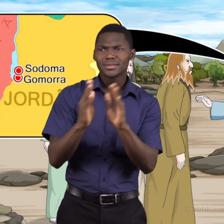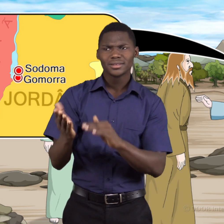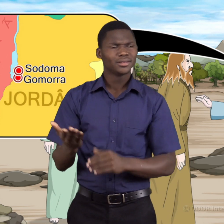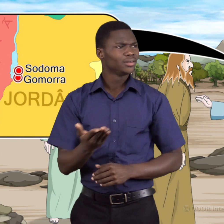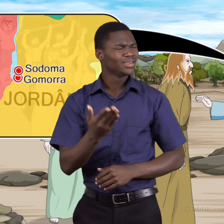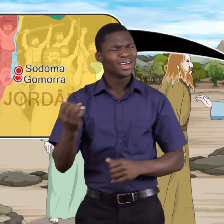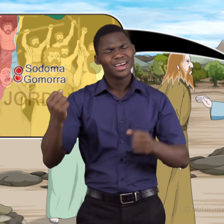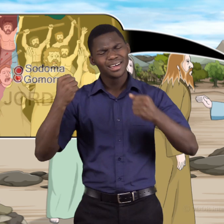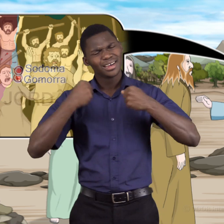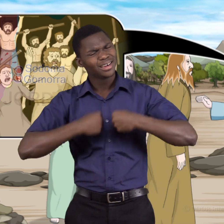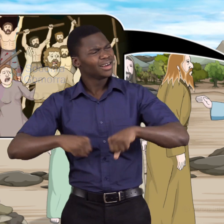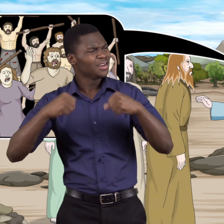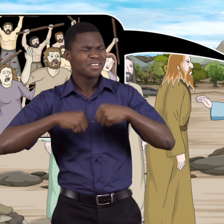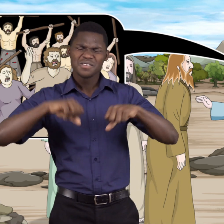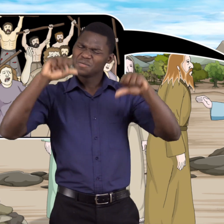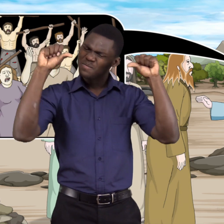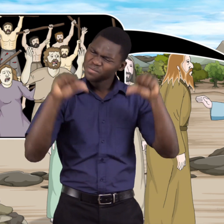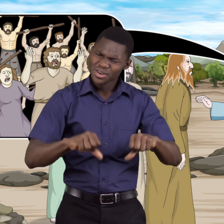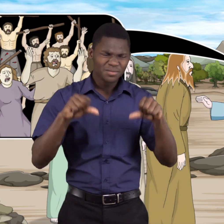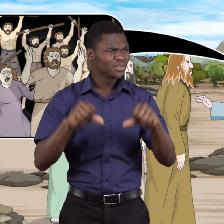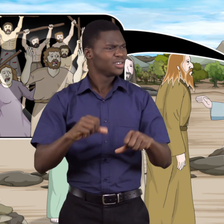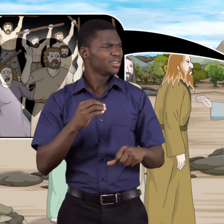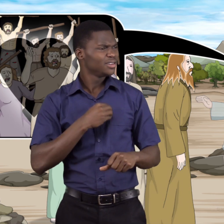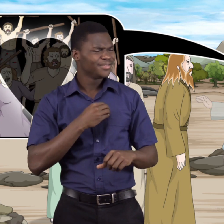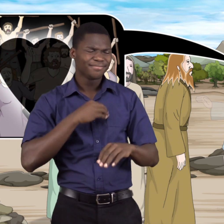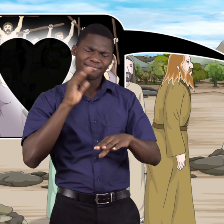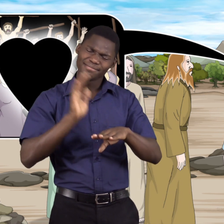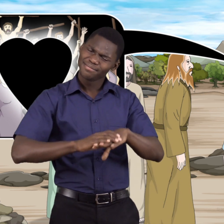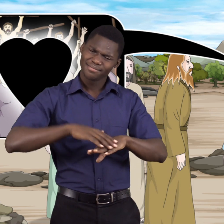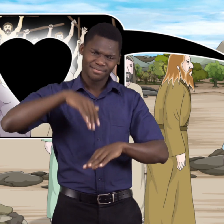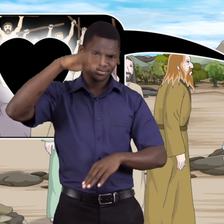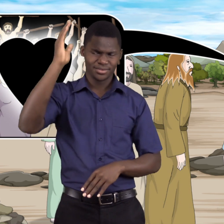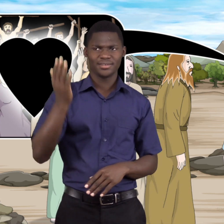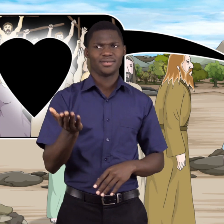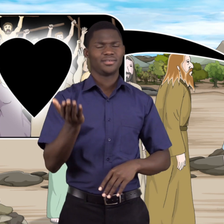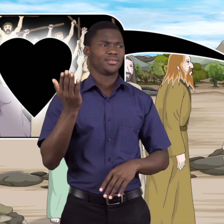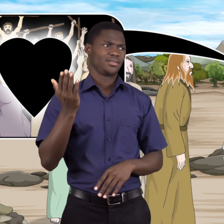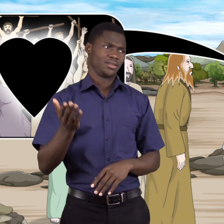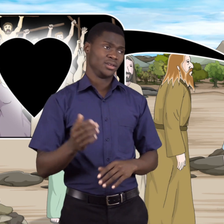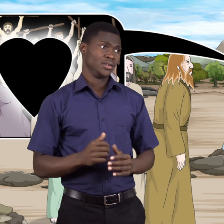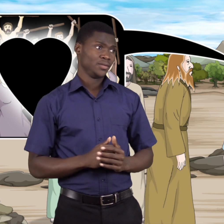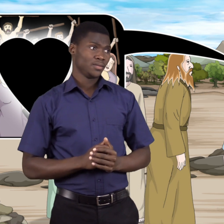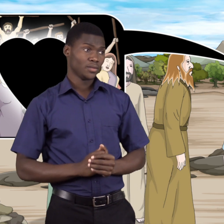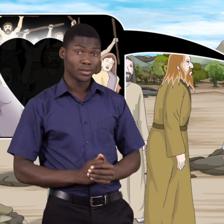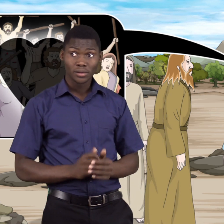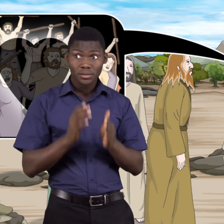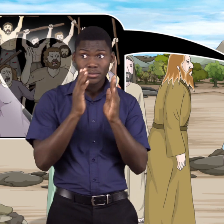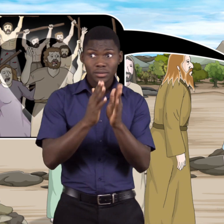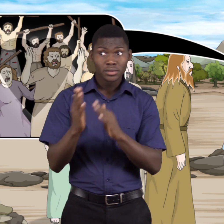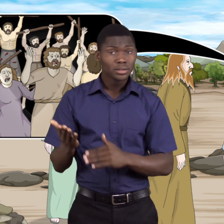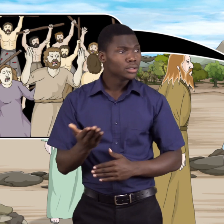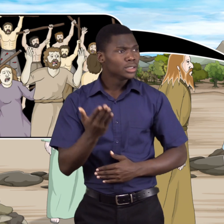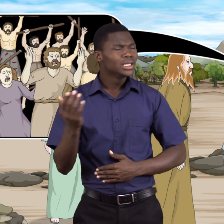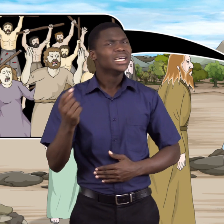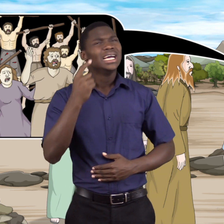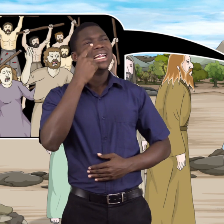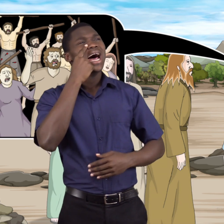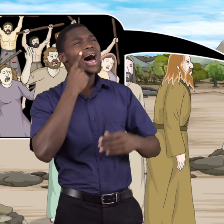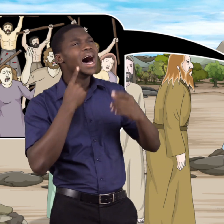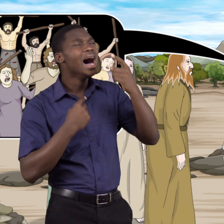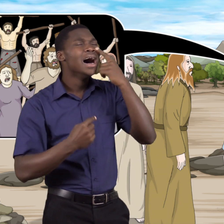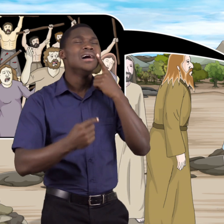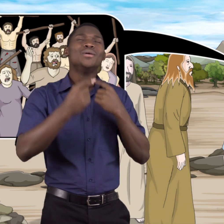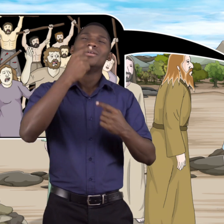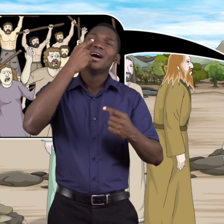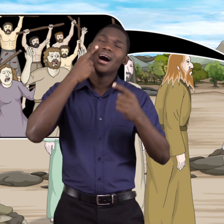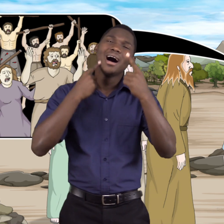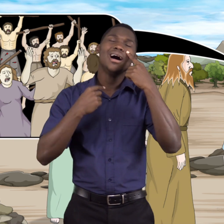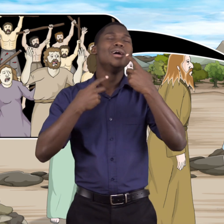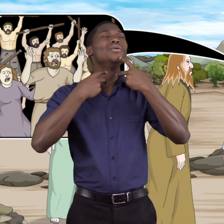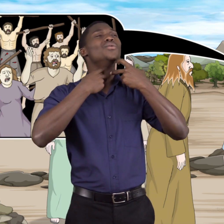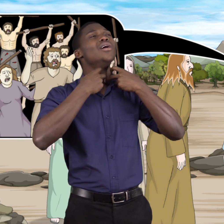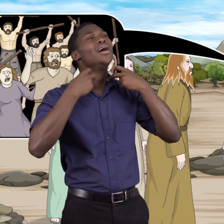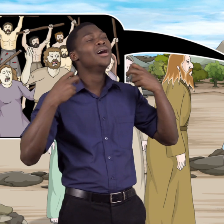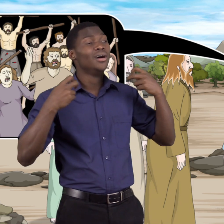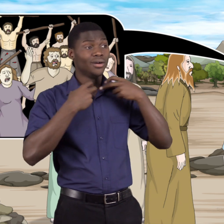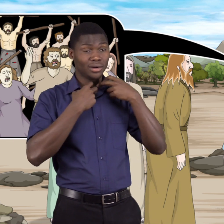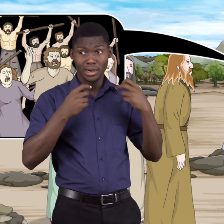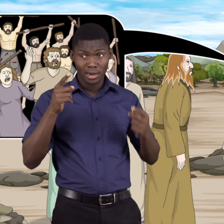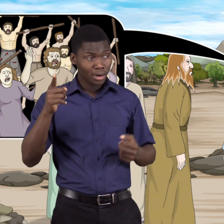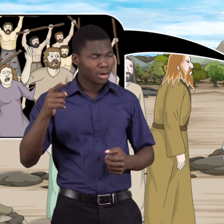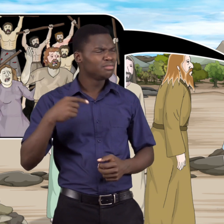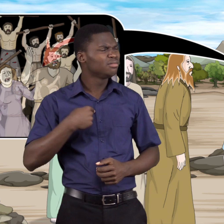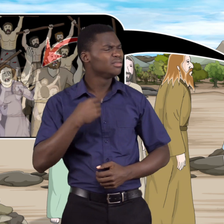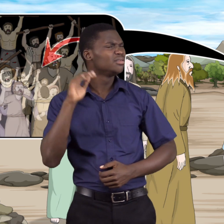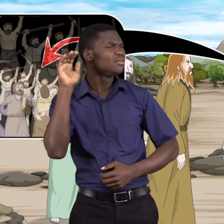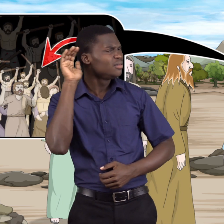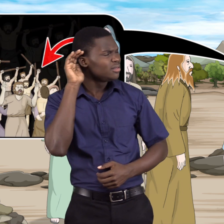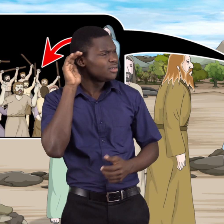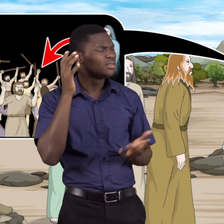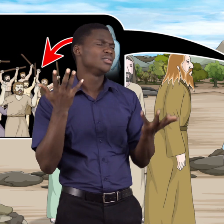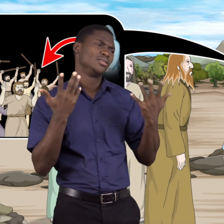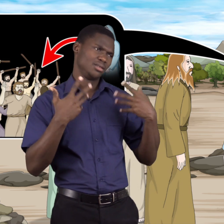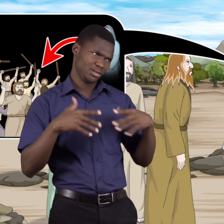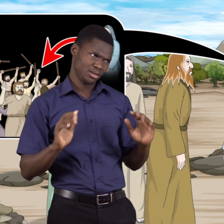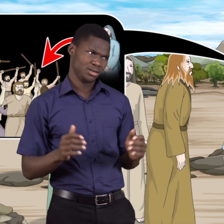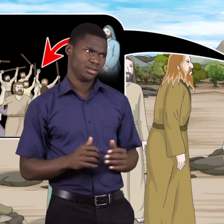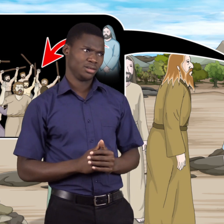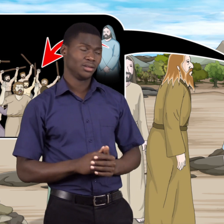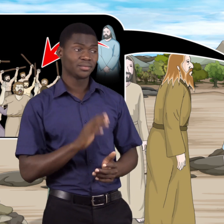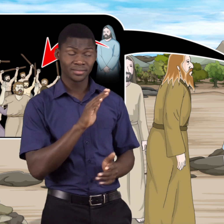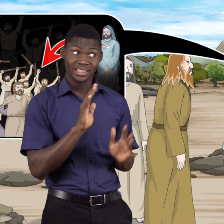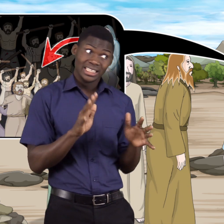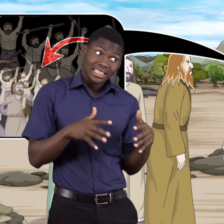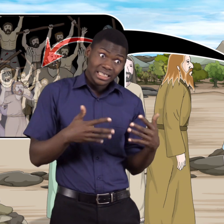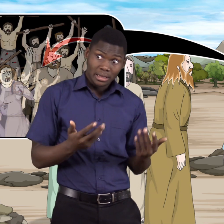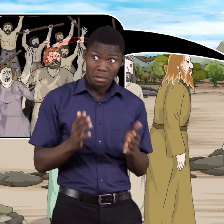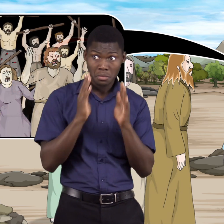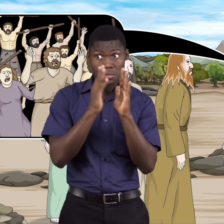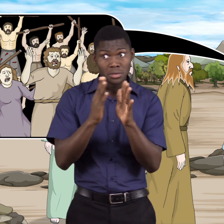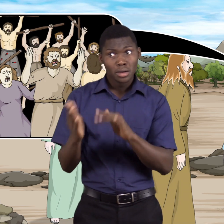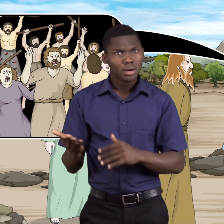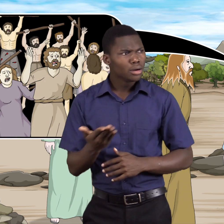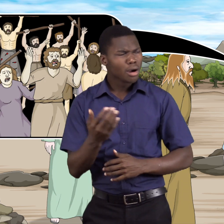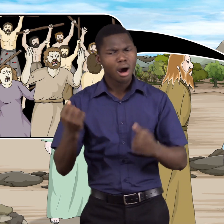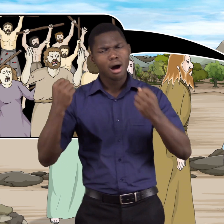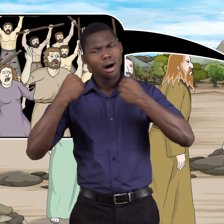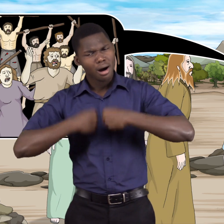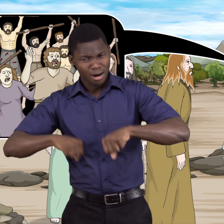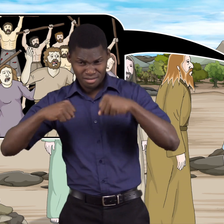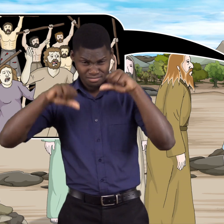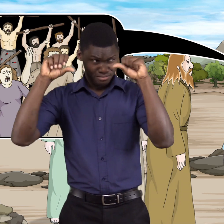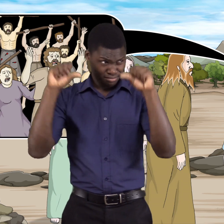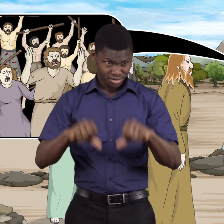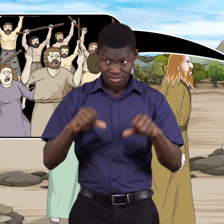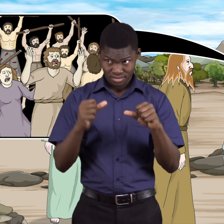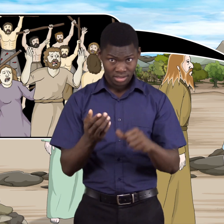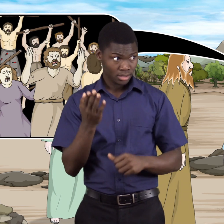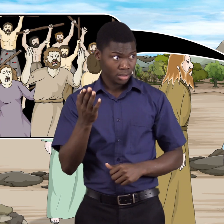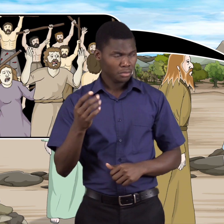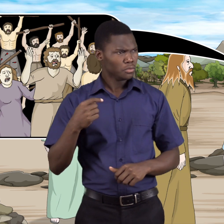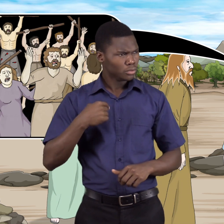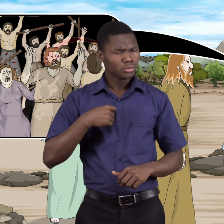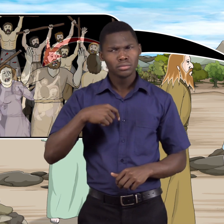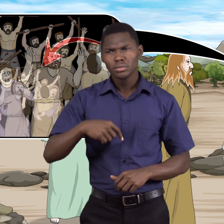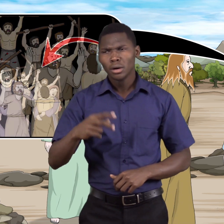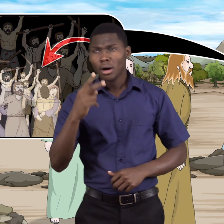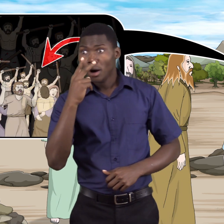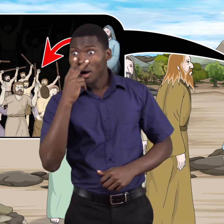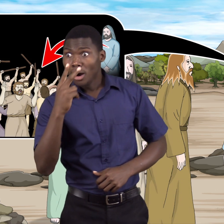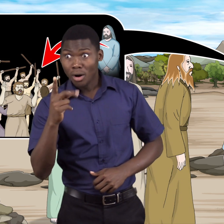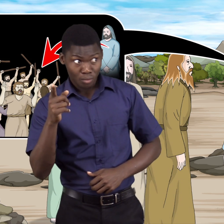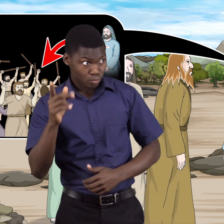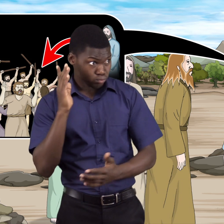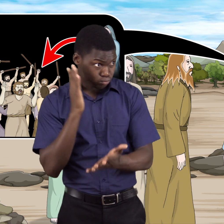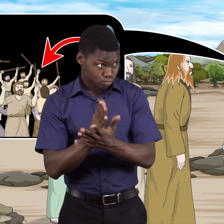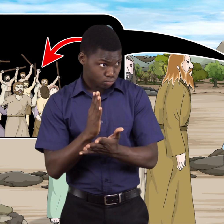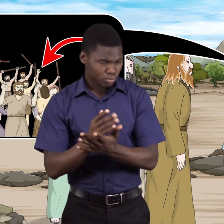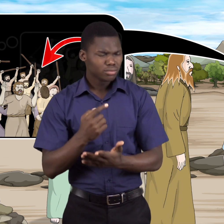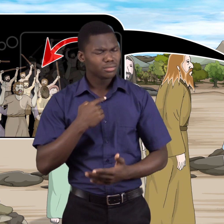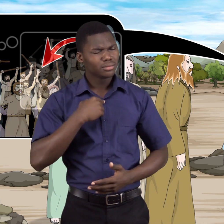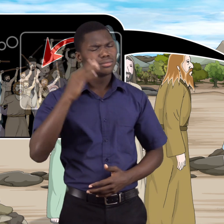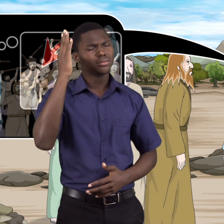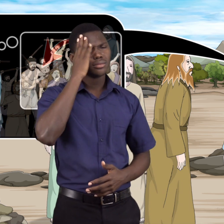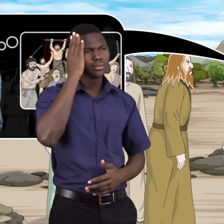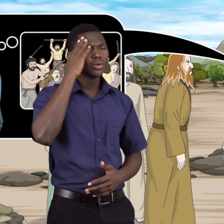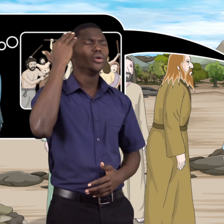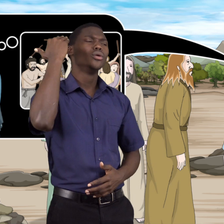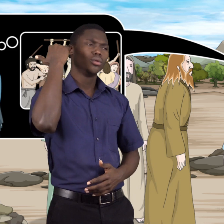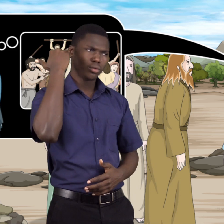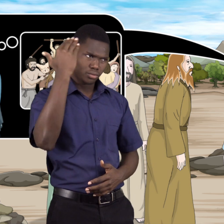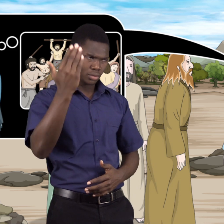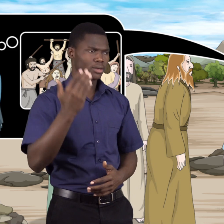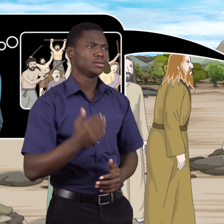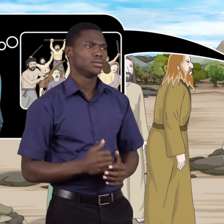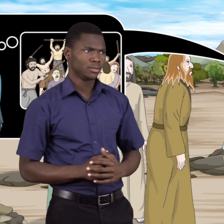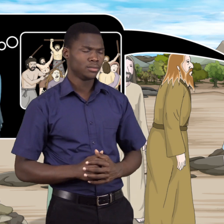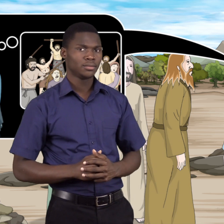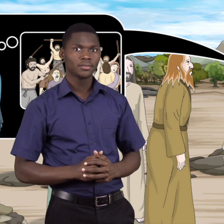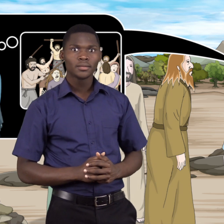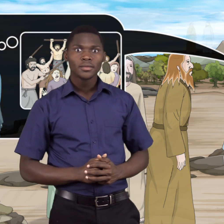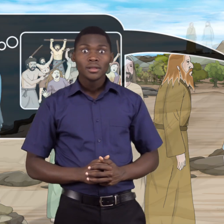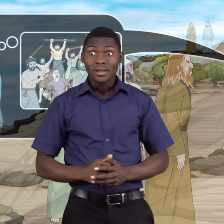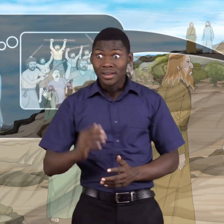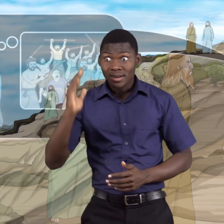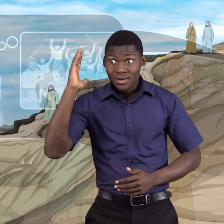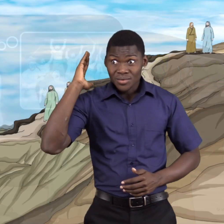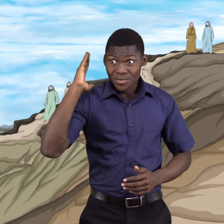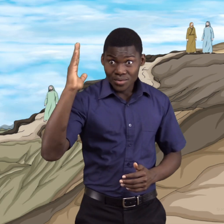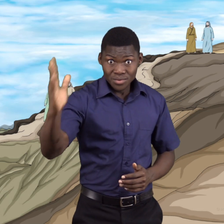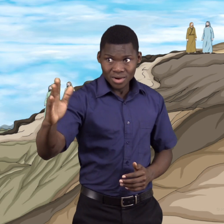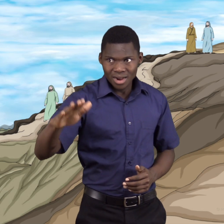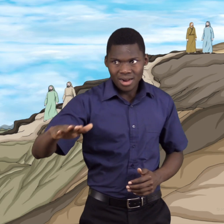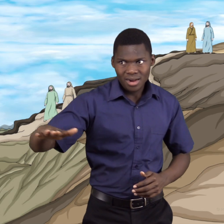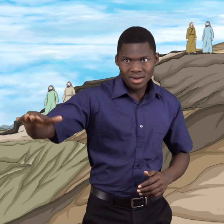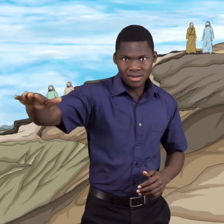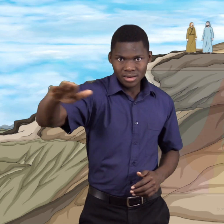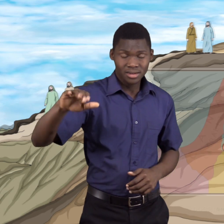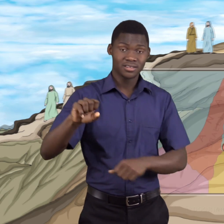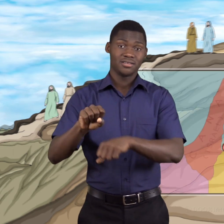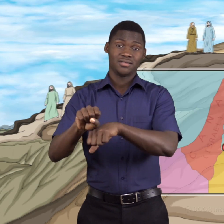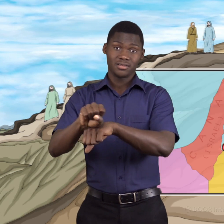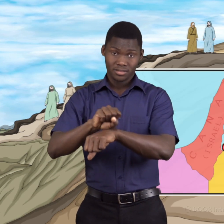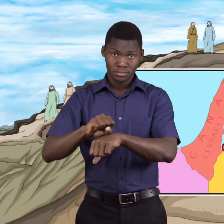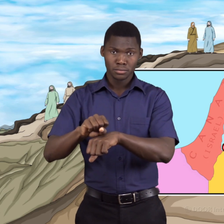Because their sin is so grievous, I will go down to see if their actions fully justify the outcry that has reached Me. If not, I will find out.”